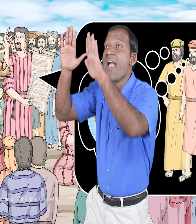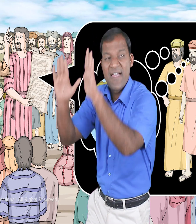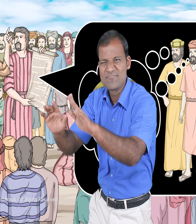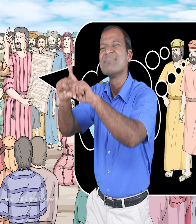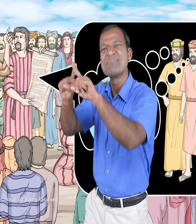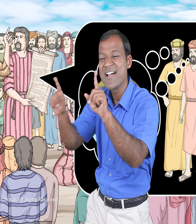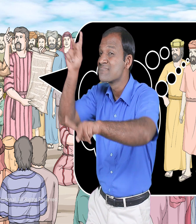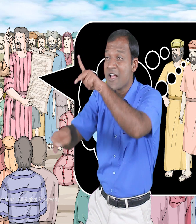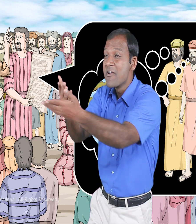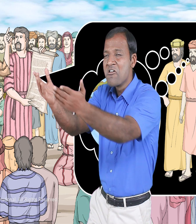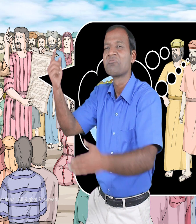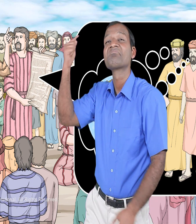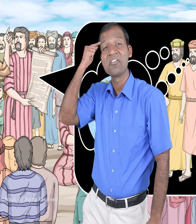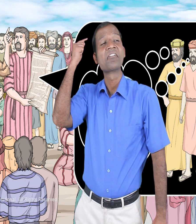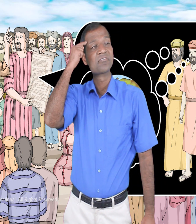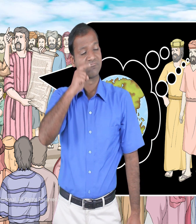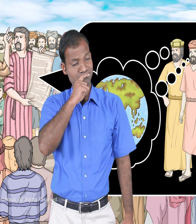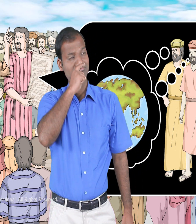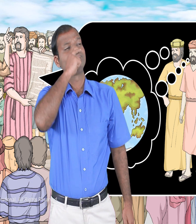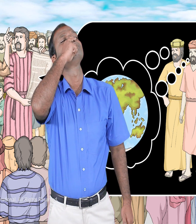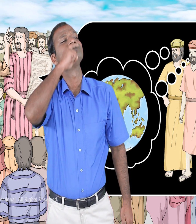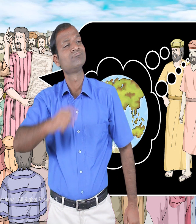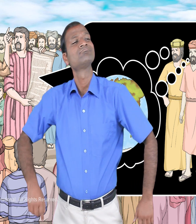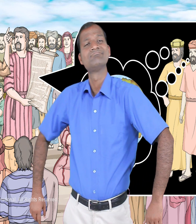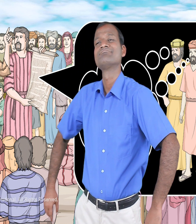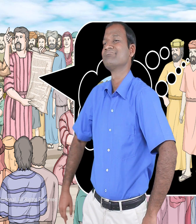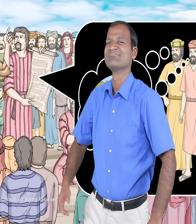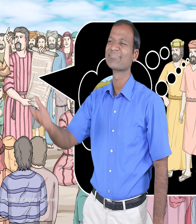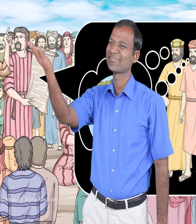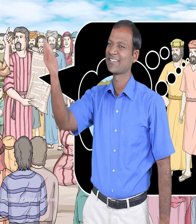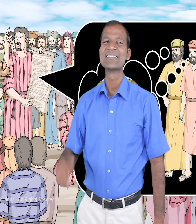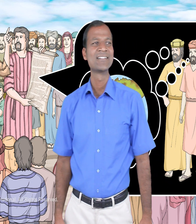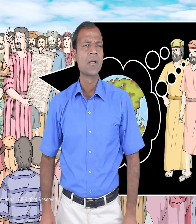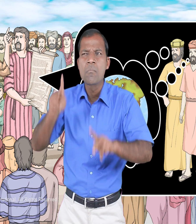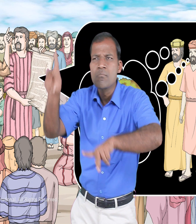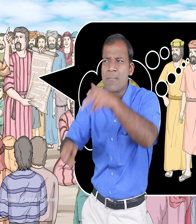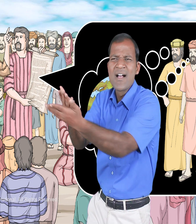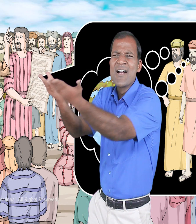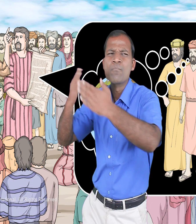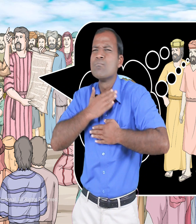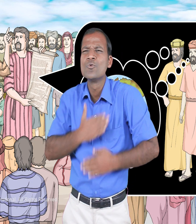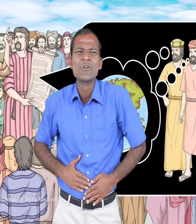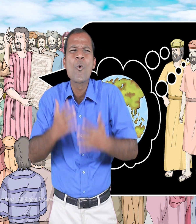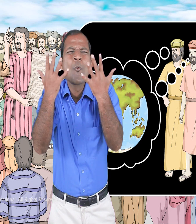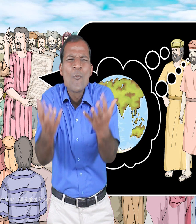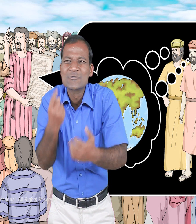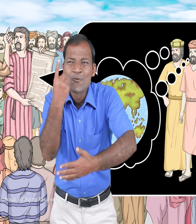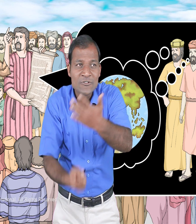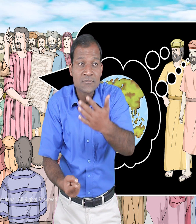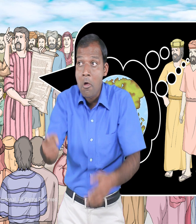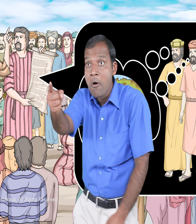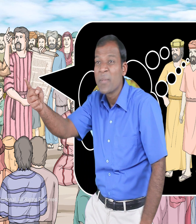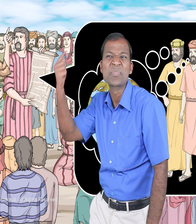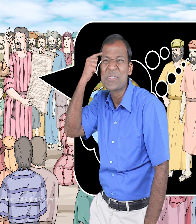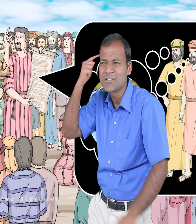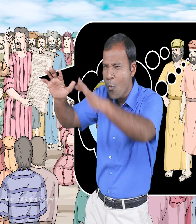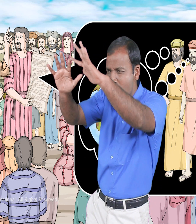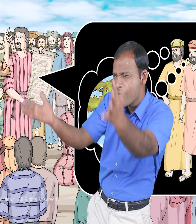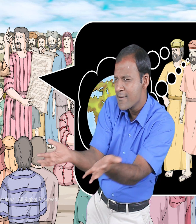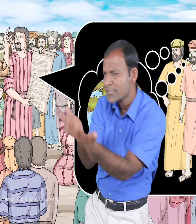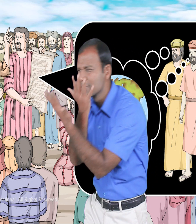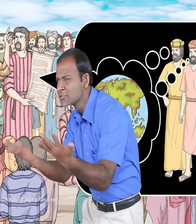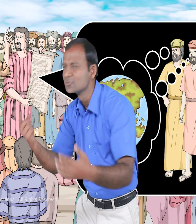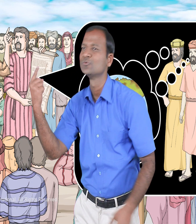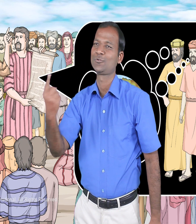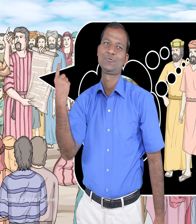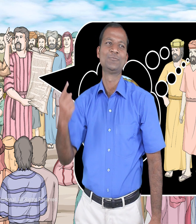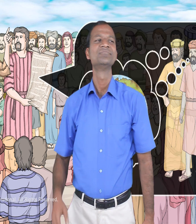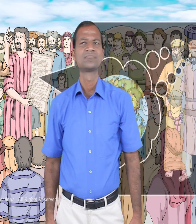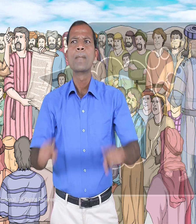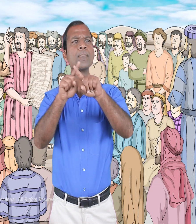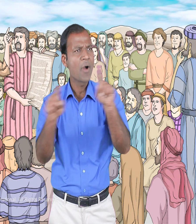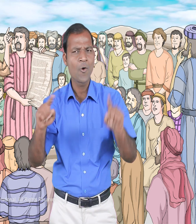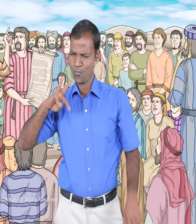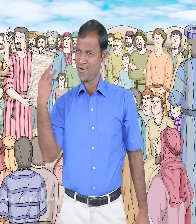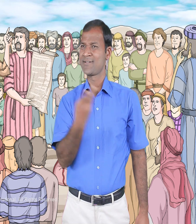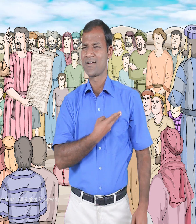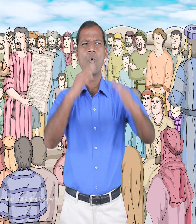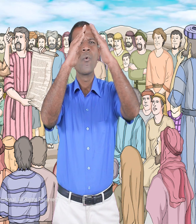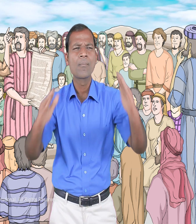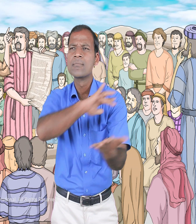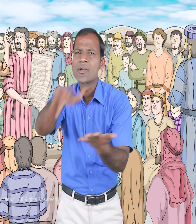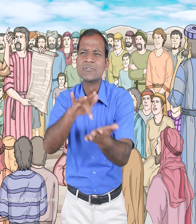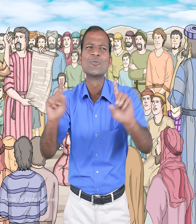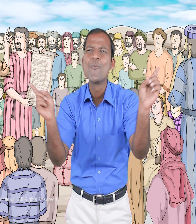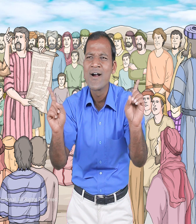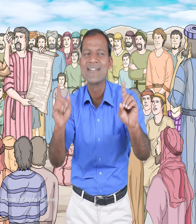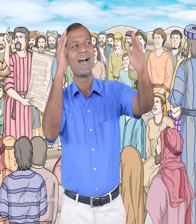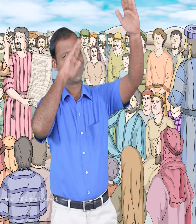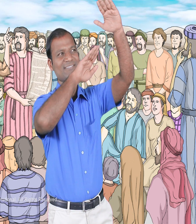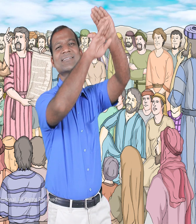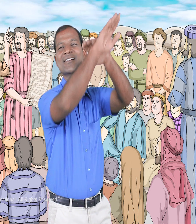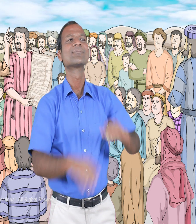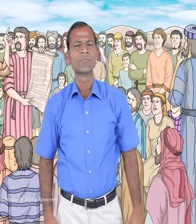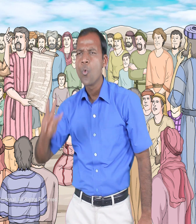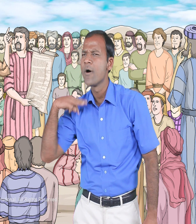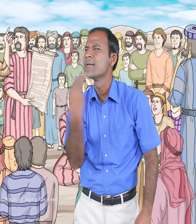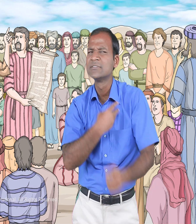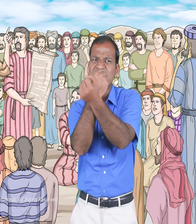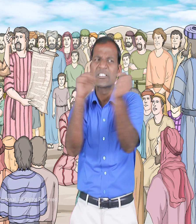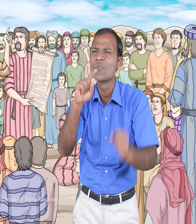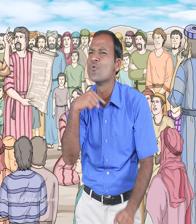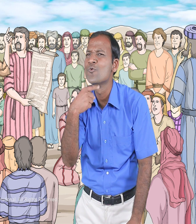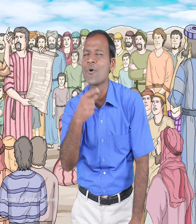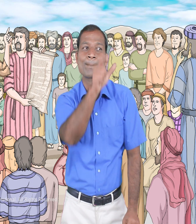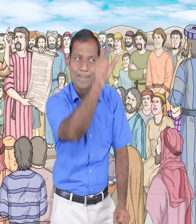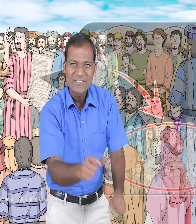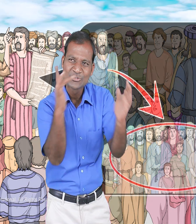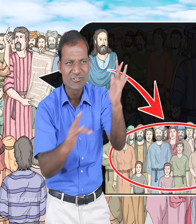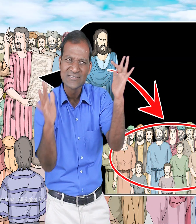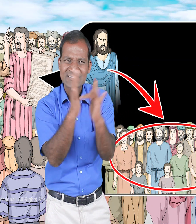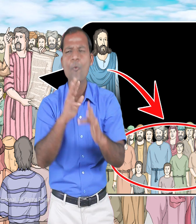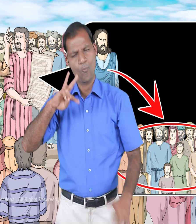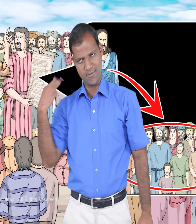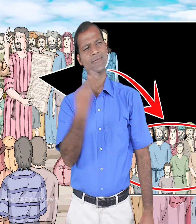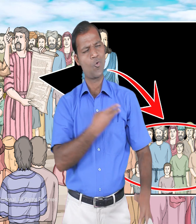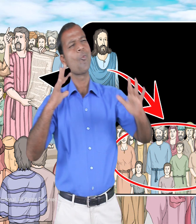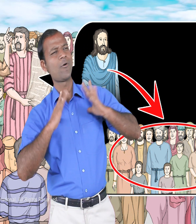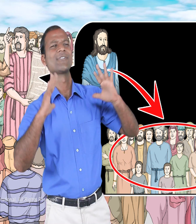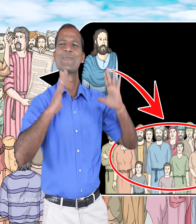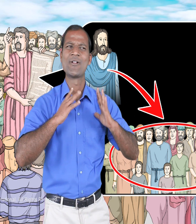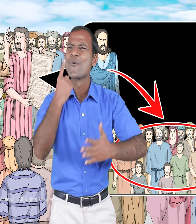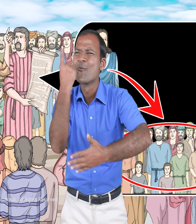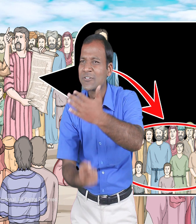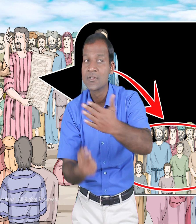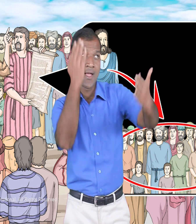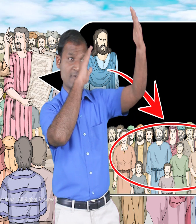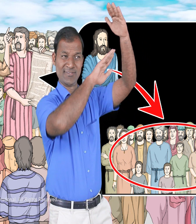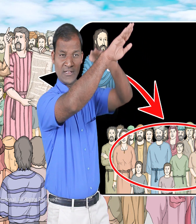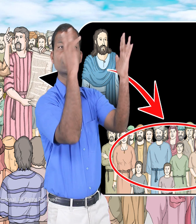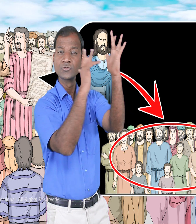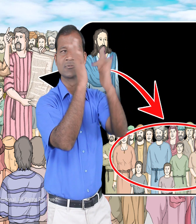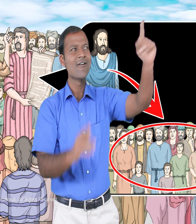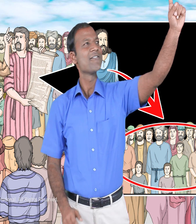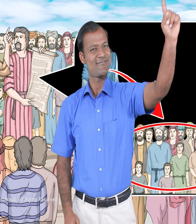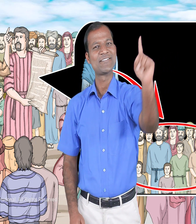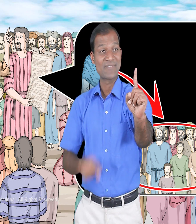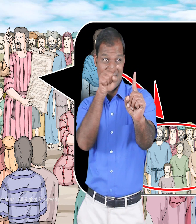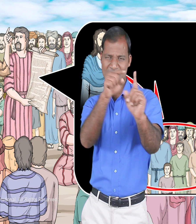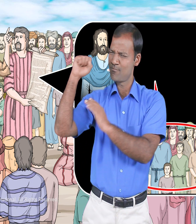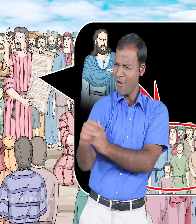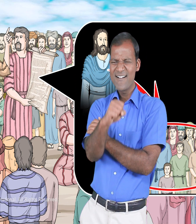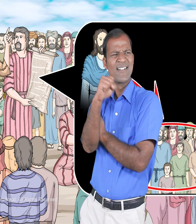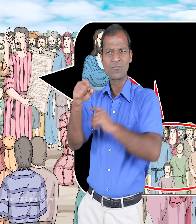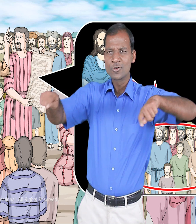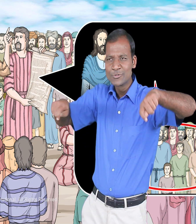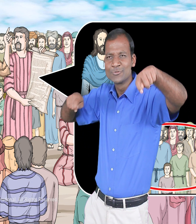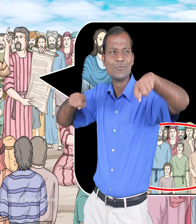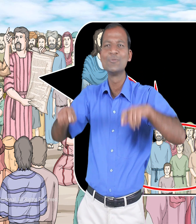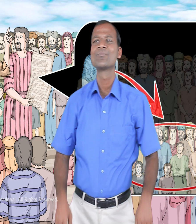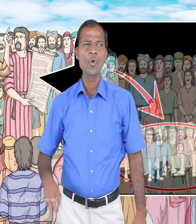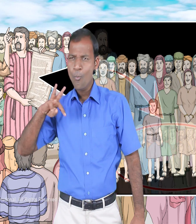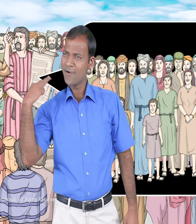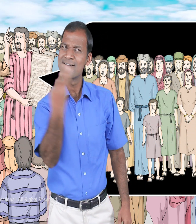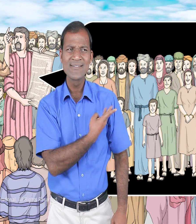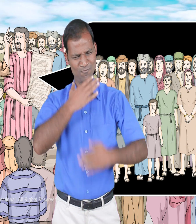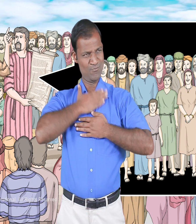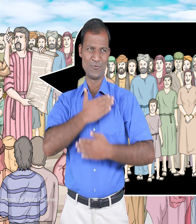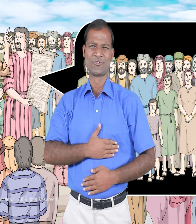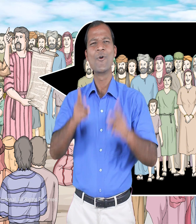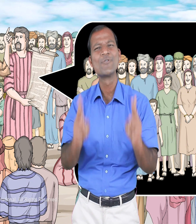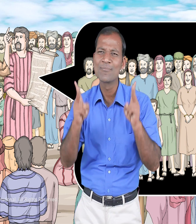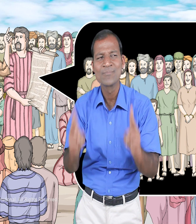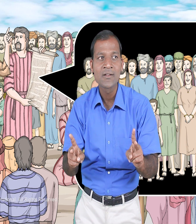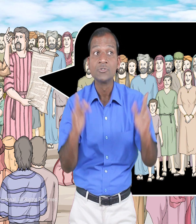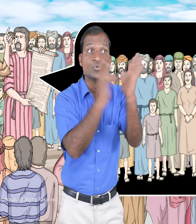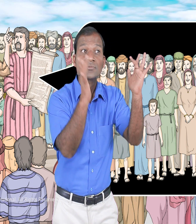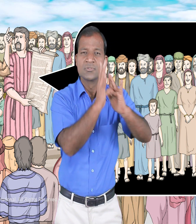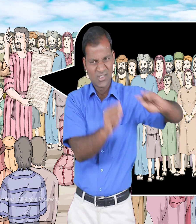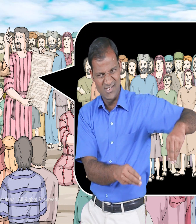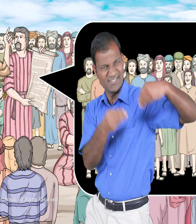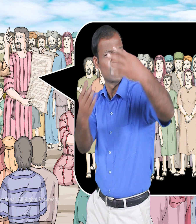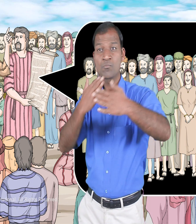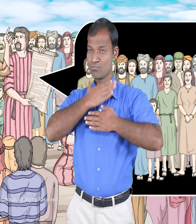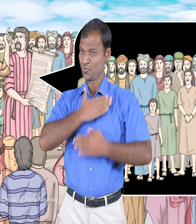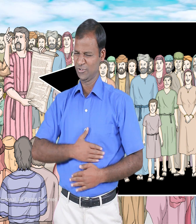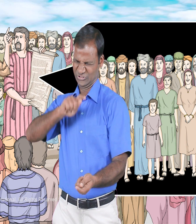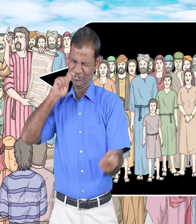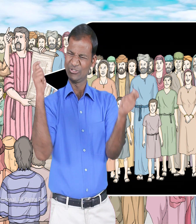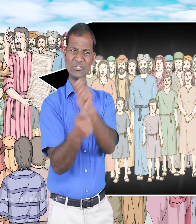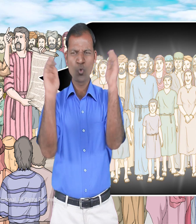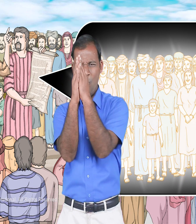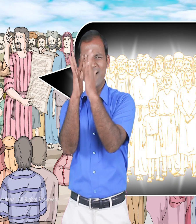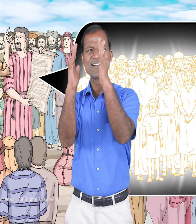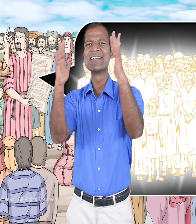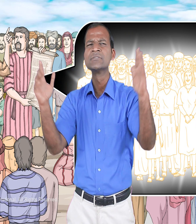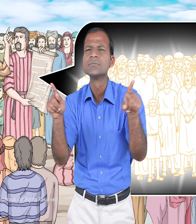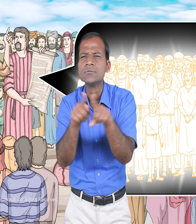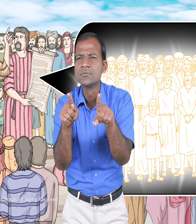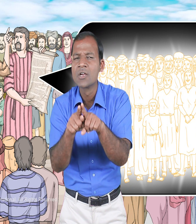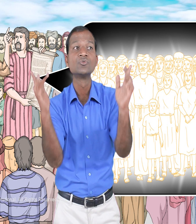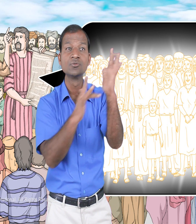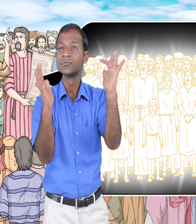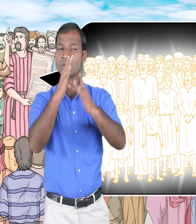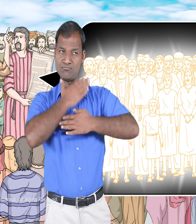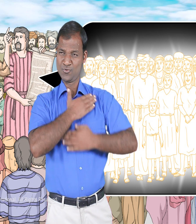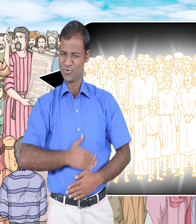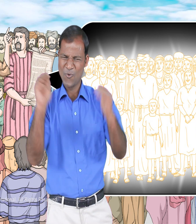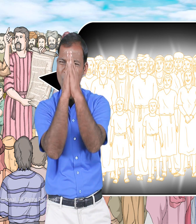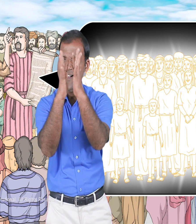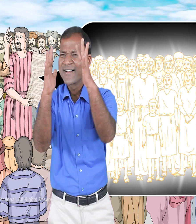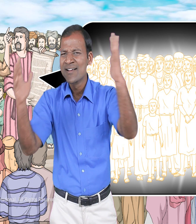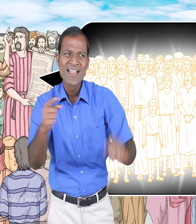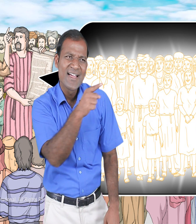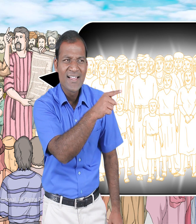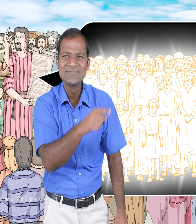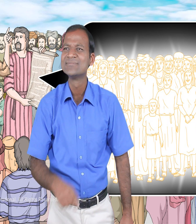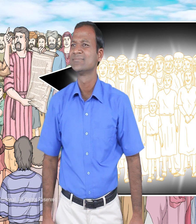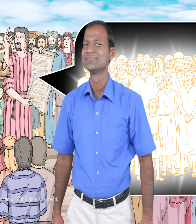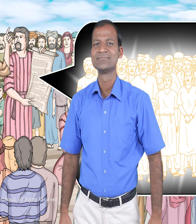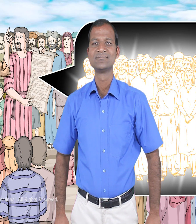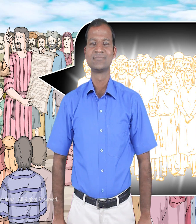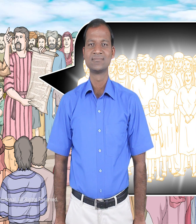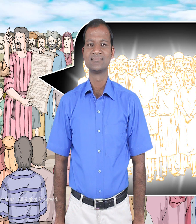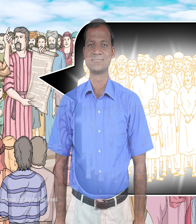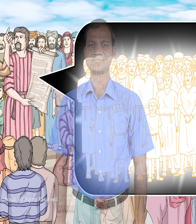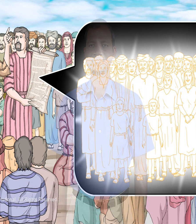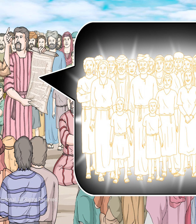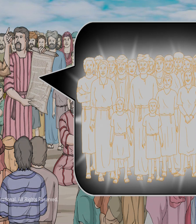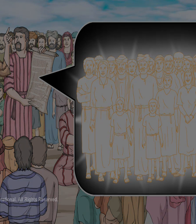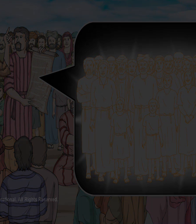But our citizenship is in heaven, and we eagerly await a Savior from there, the Lord Jesus Christ, who, by the power that enables Him to subject all things to Himself, will transform our lowly bodies to be like His glorious body.